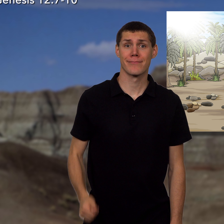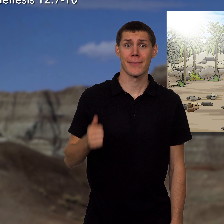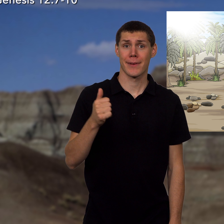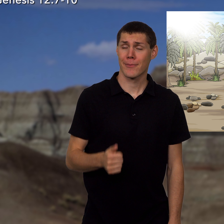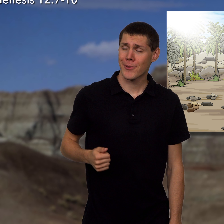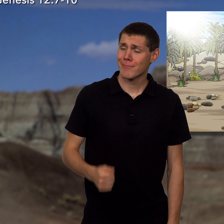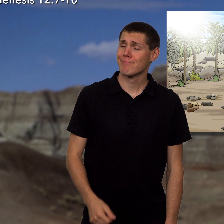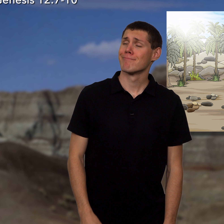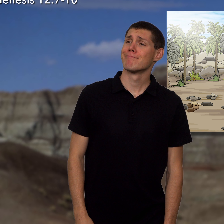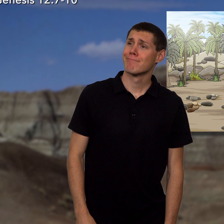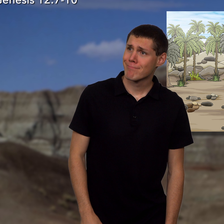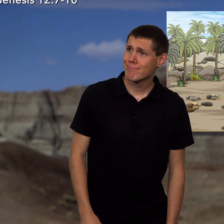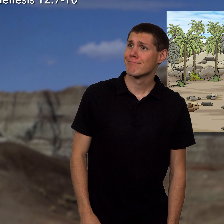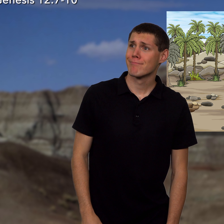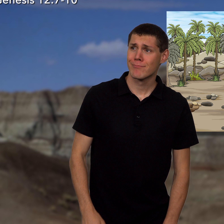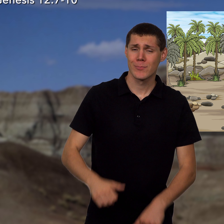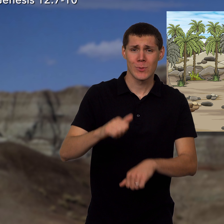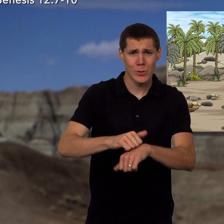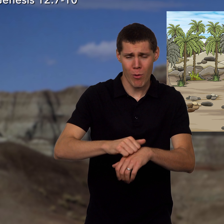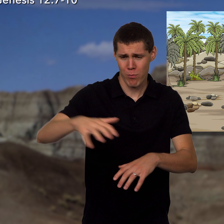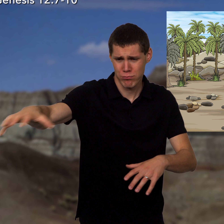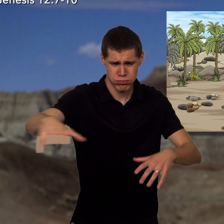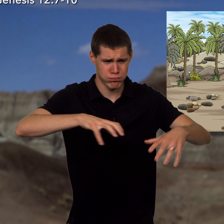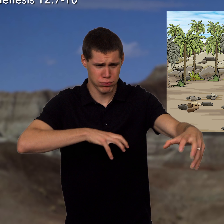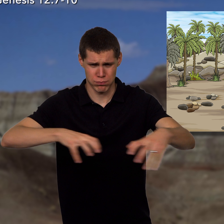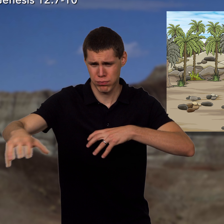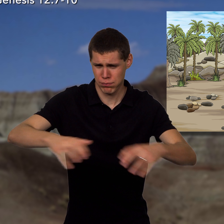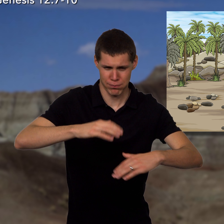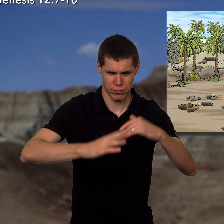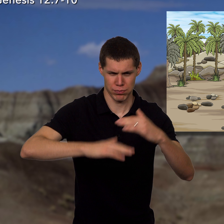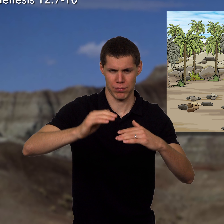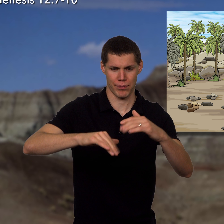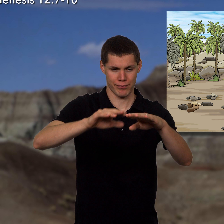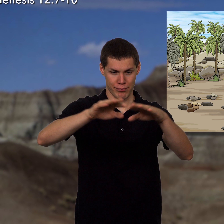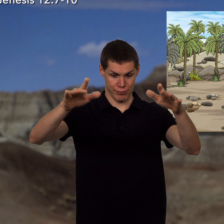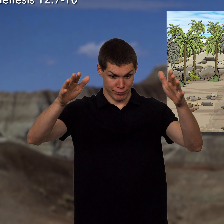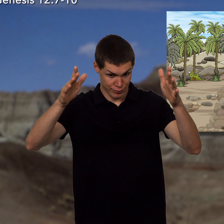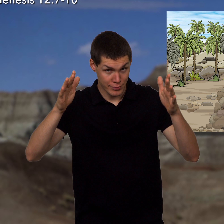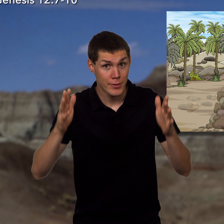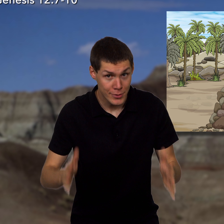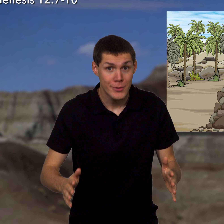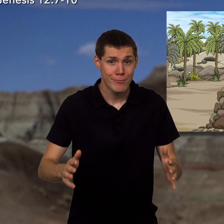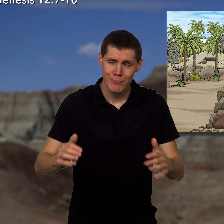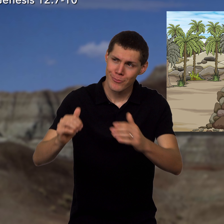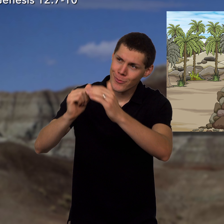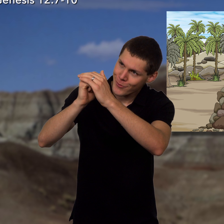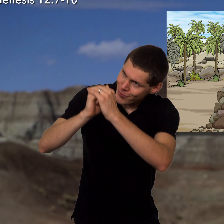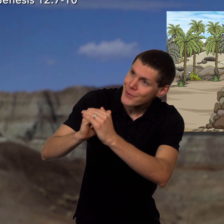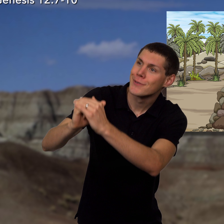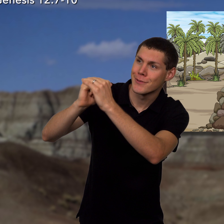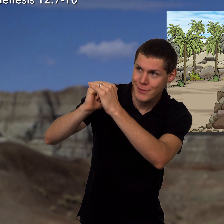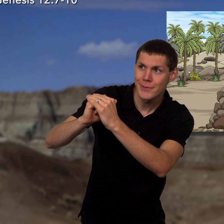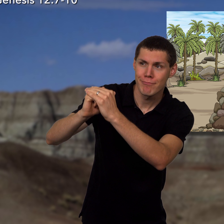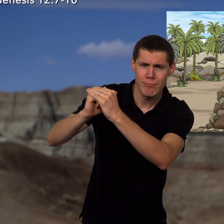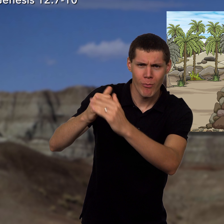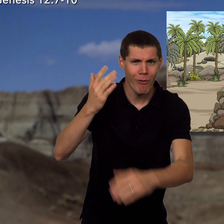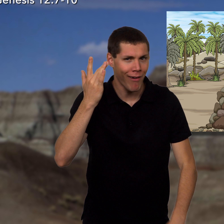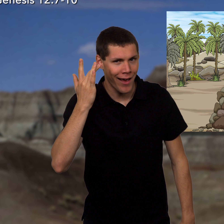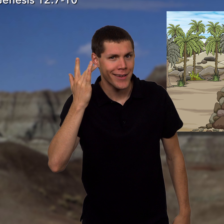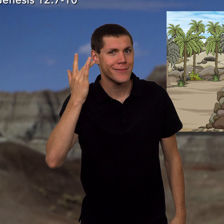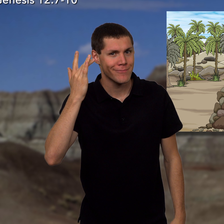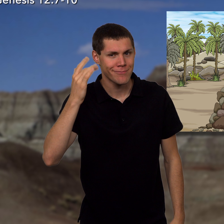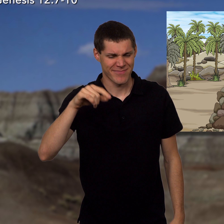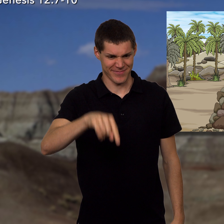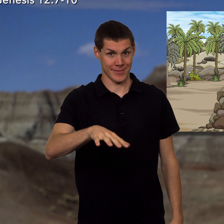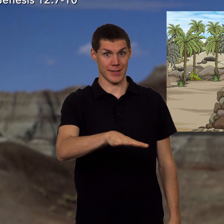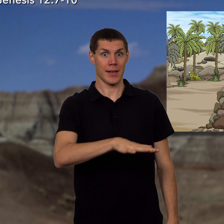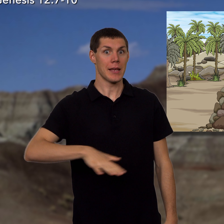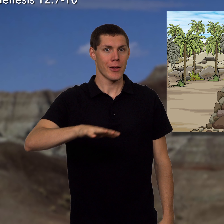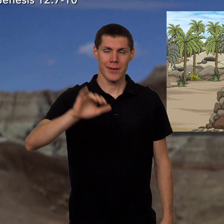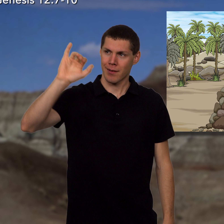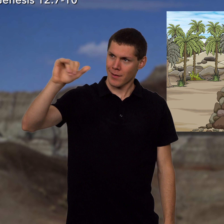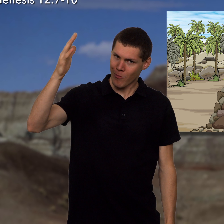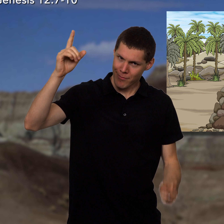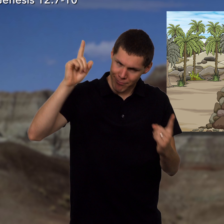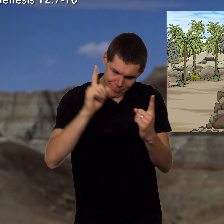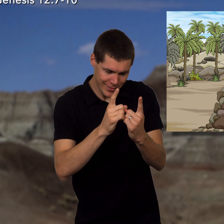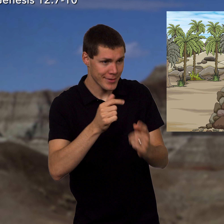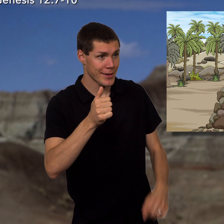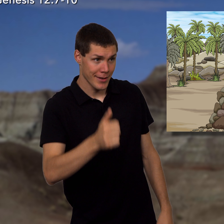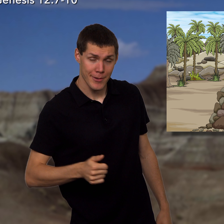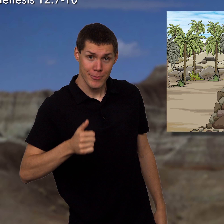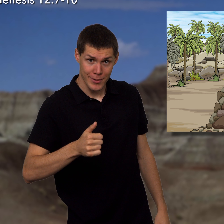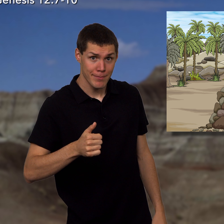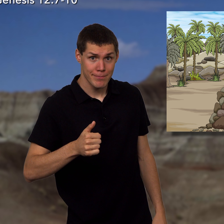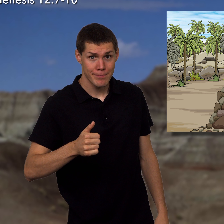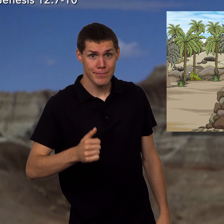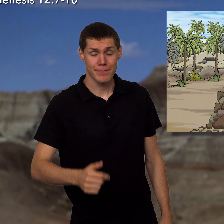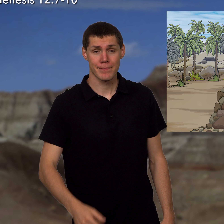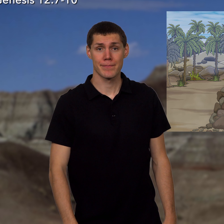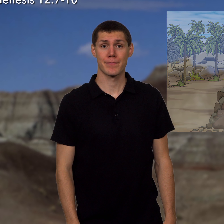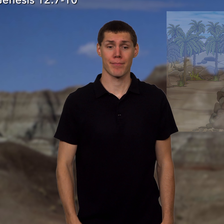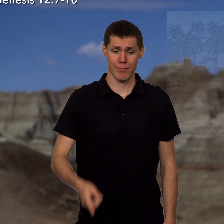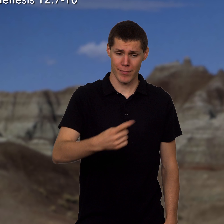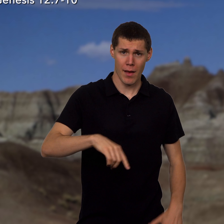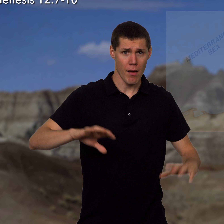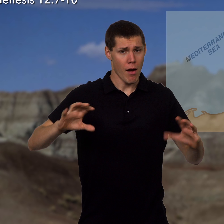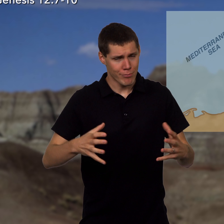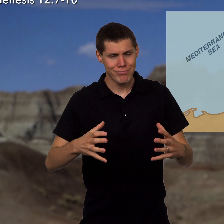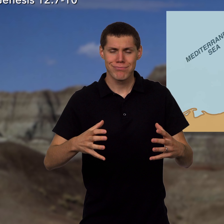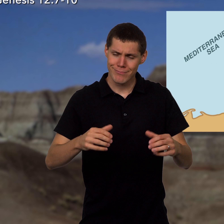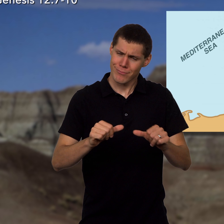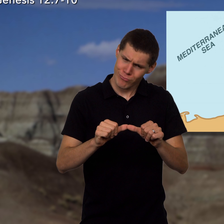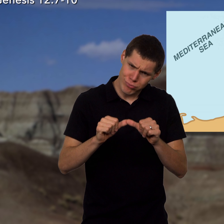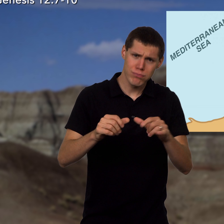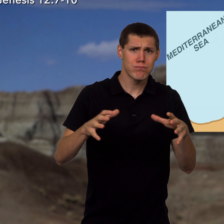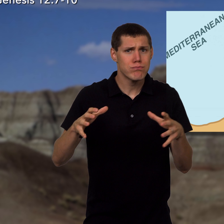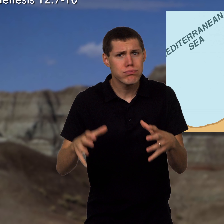So Abram built an altar there to the LORD, who had appeared to him.